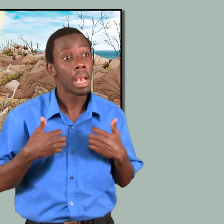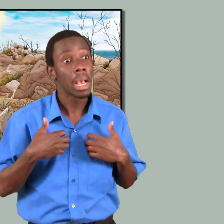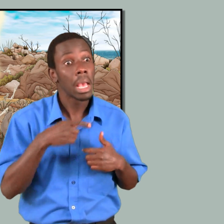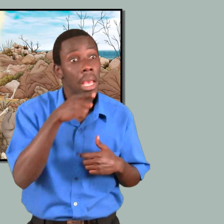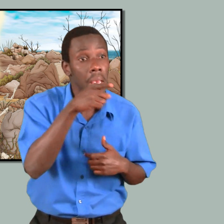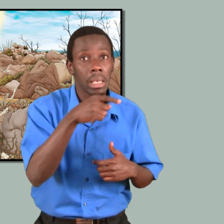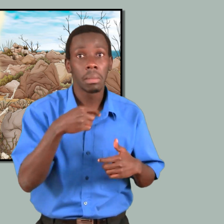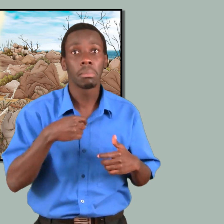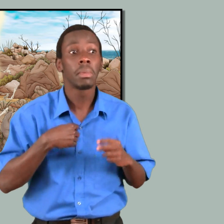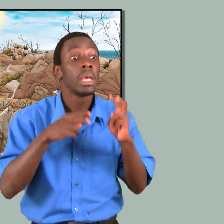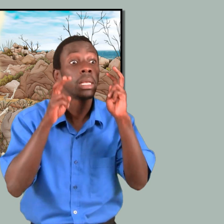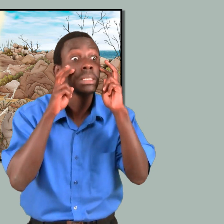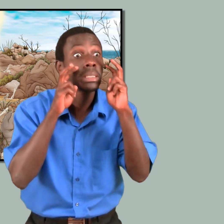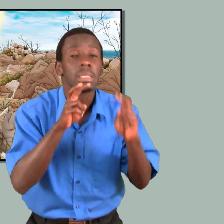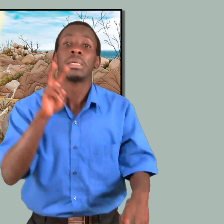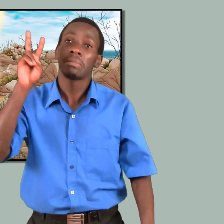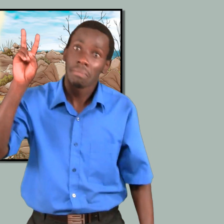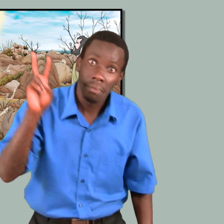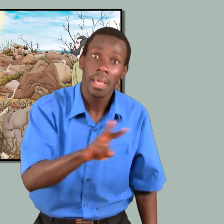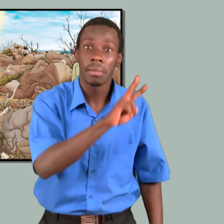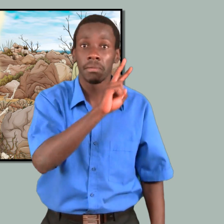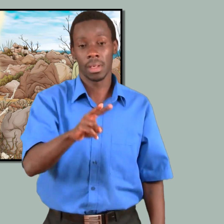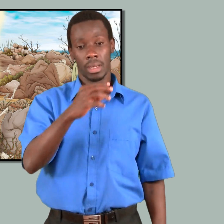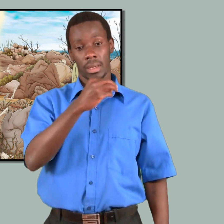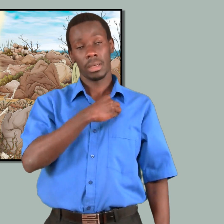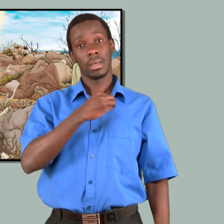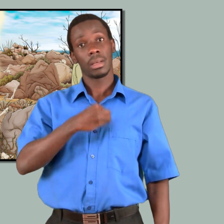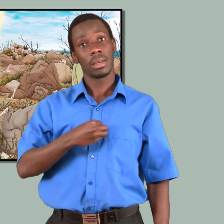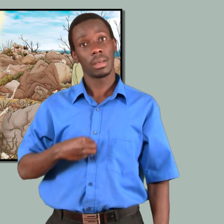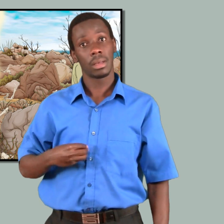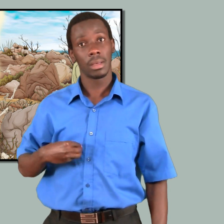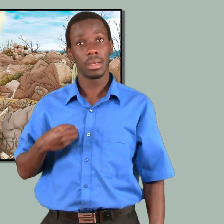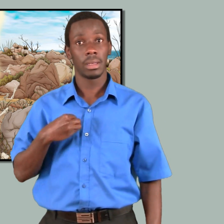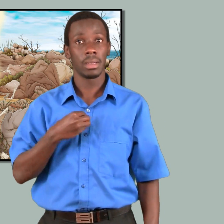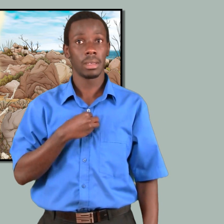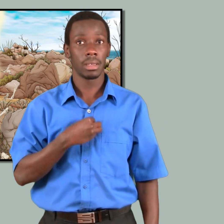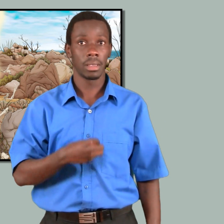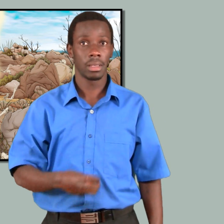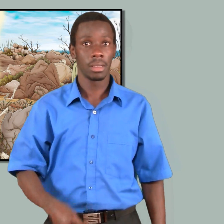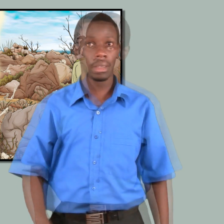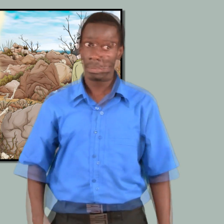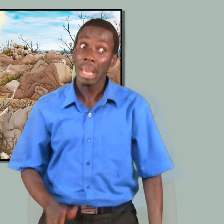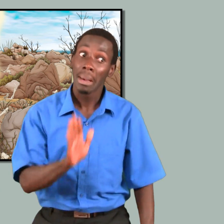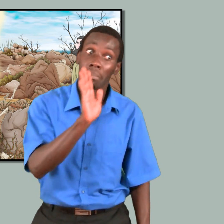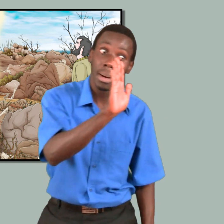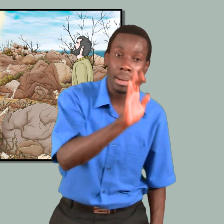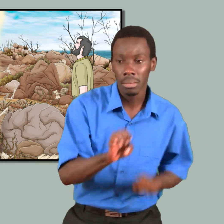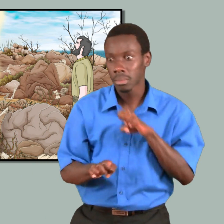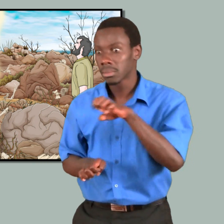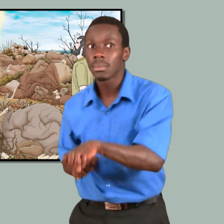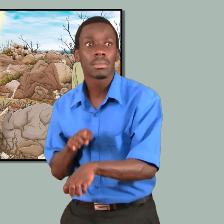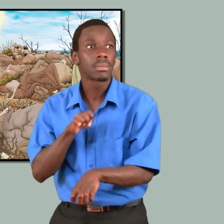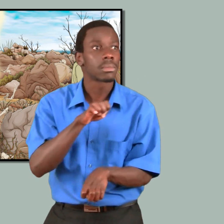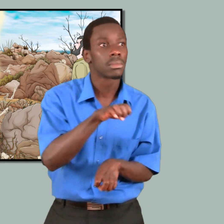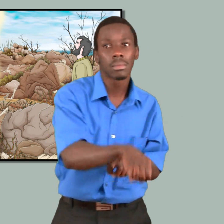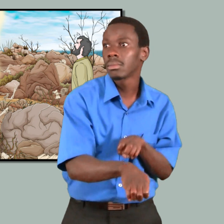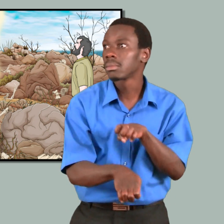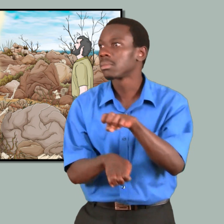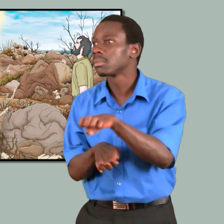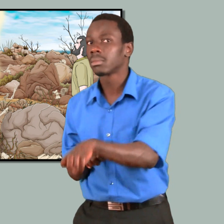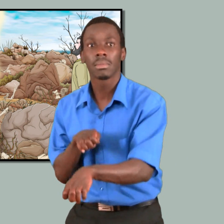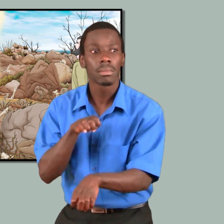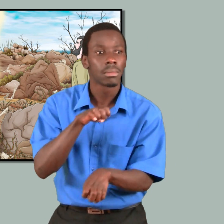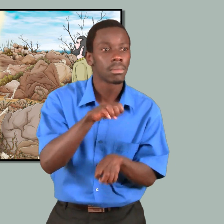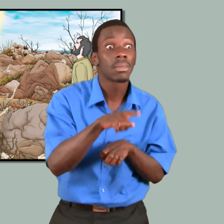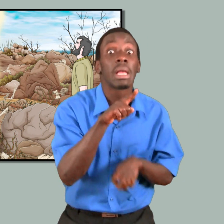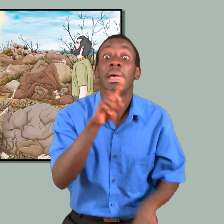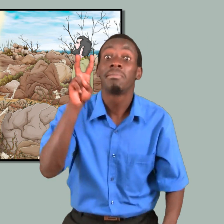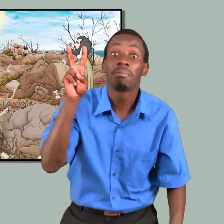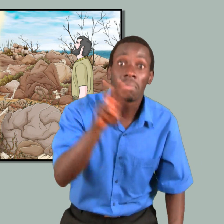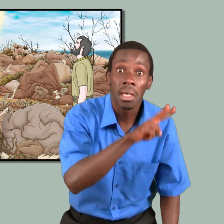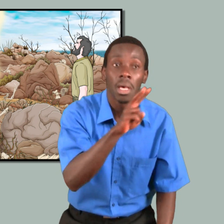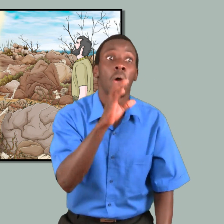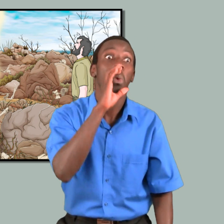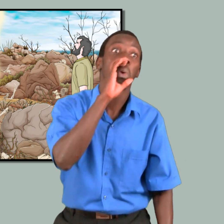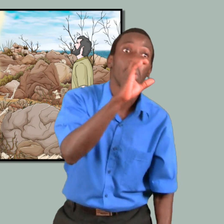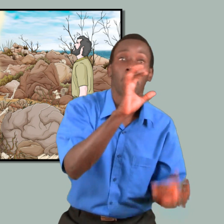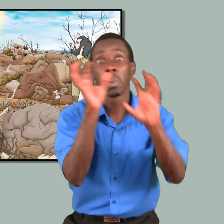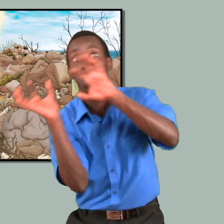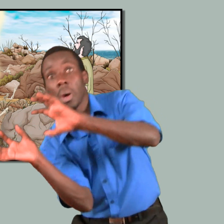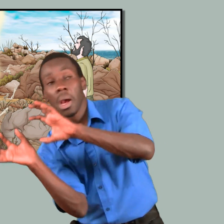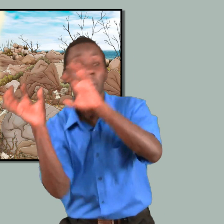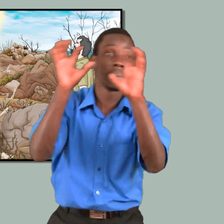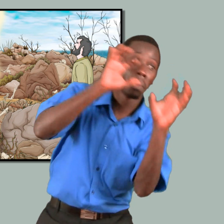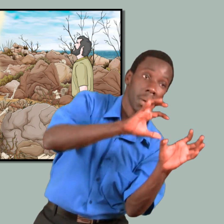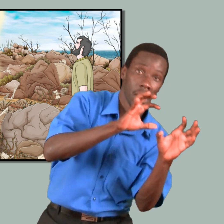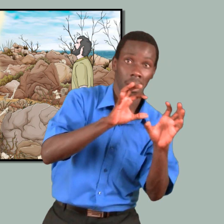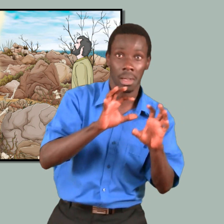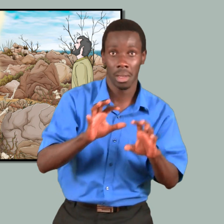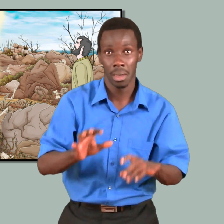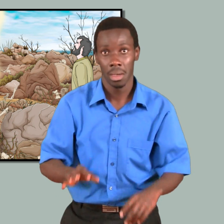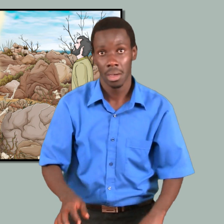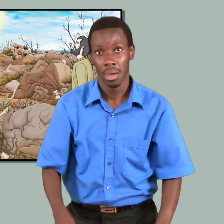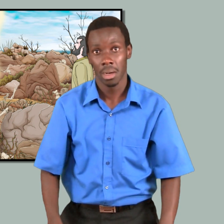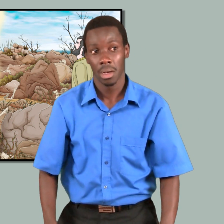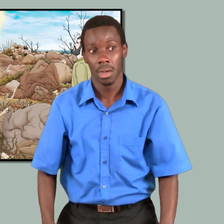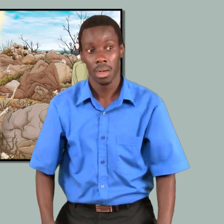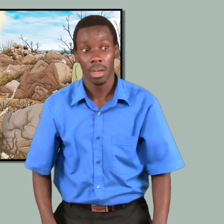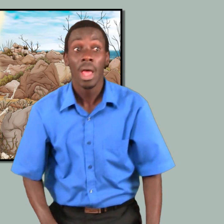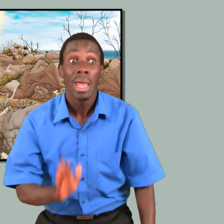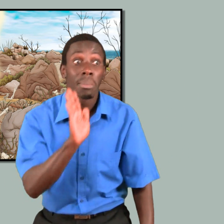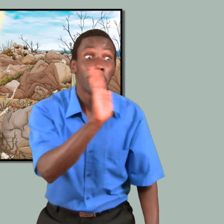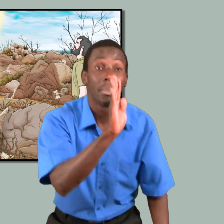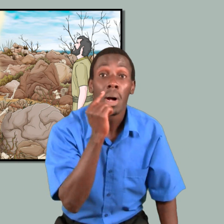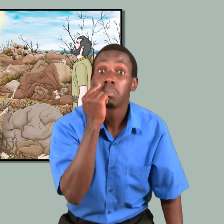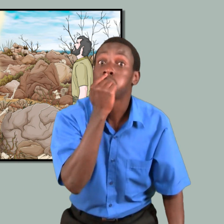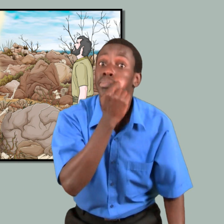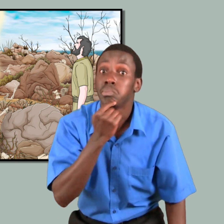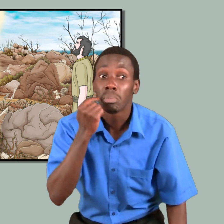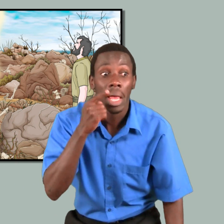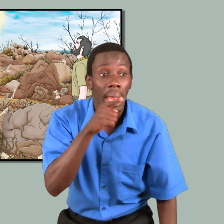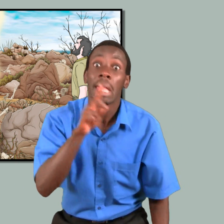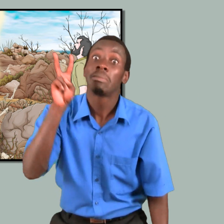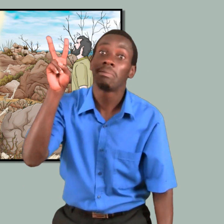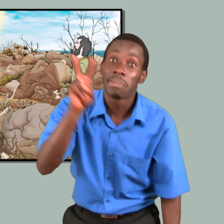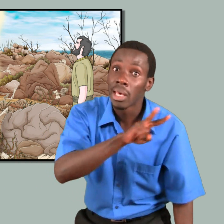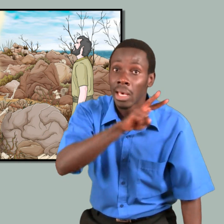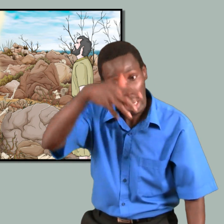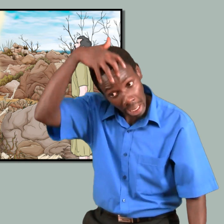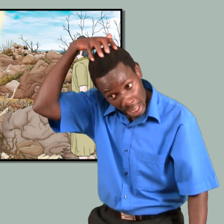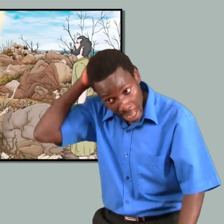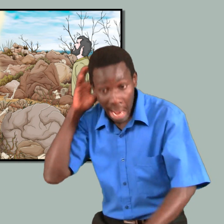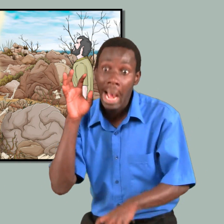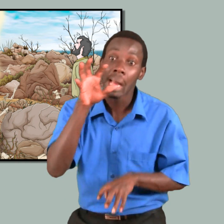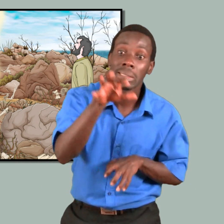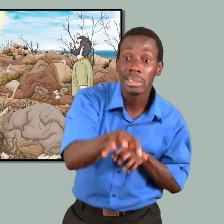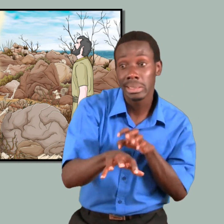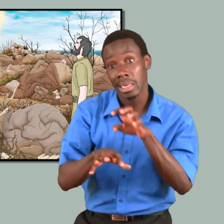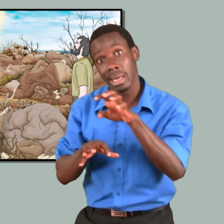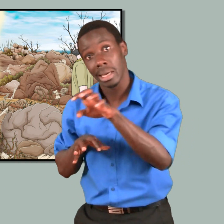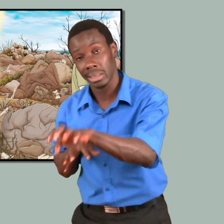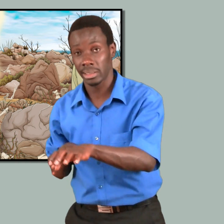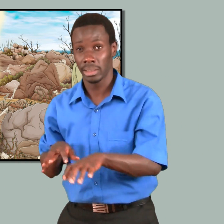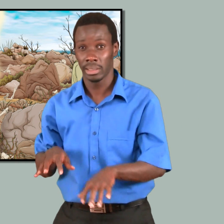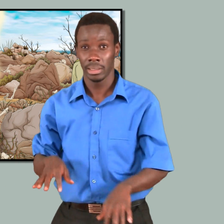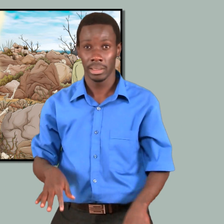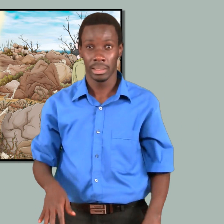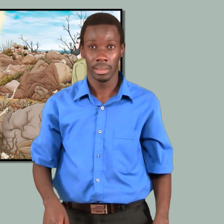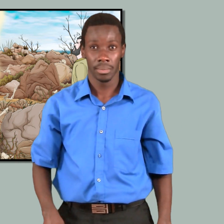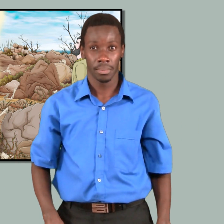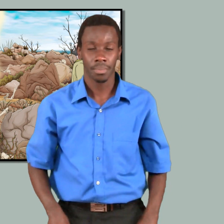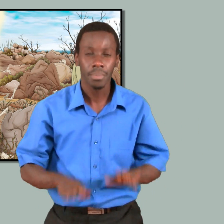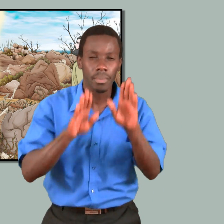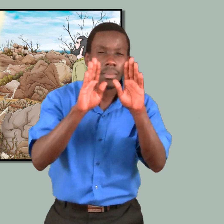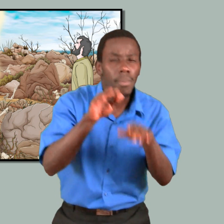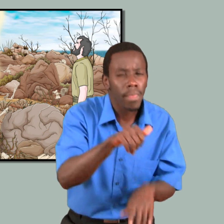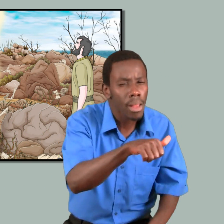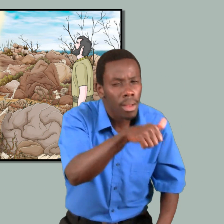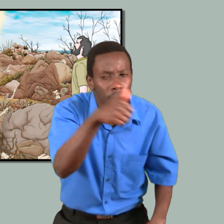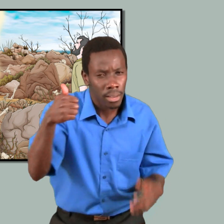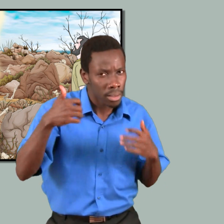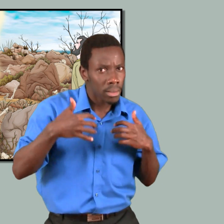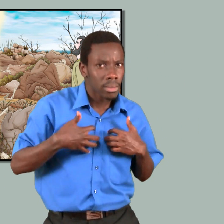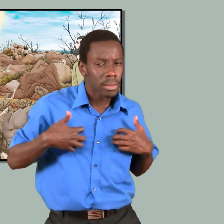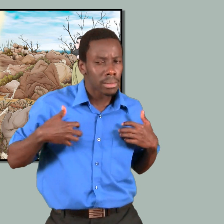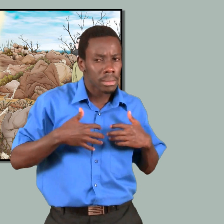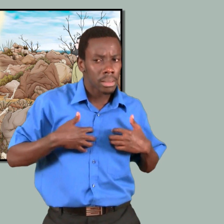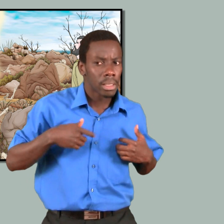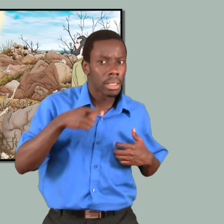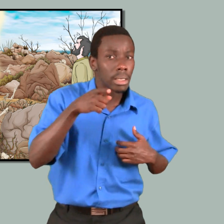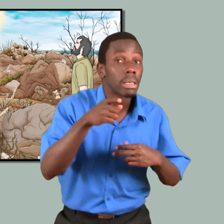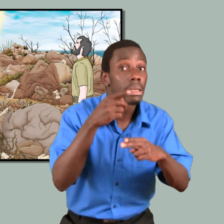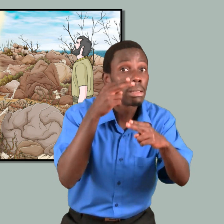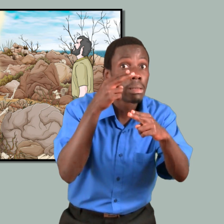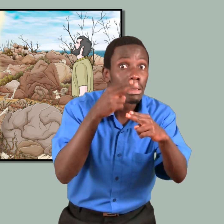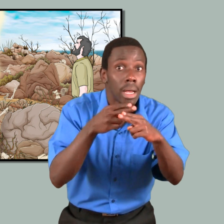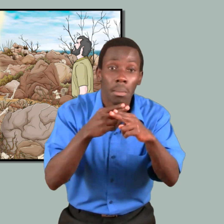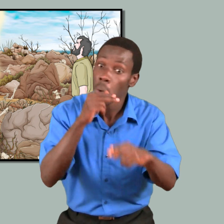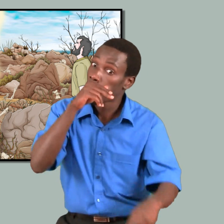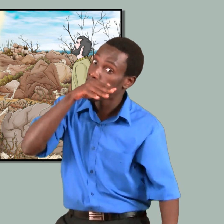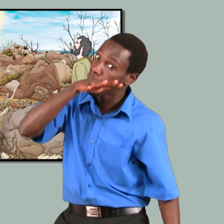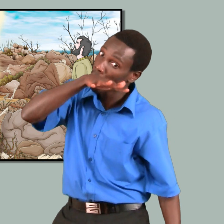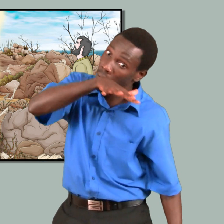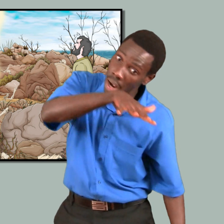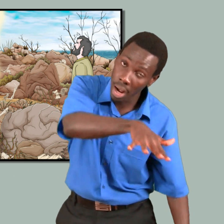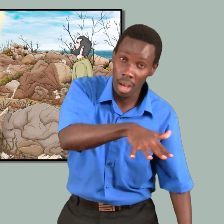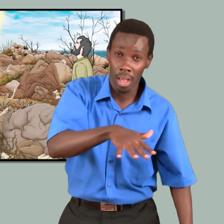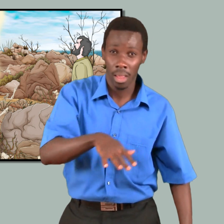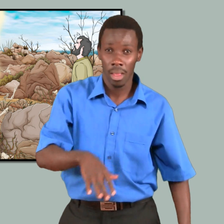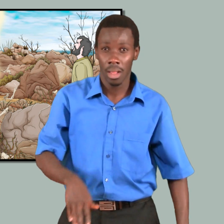The beast I saw was like a leopard, with the feet of a bear and the mouth of a lion.